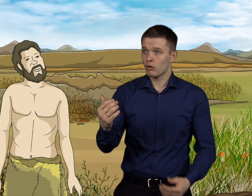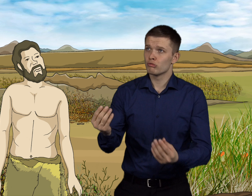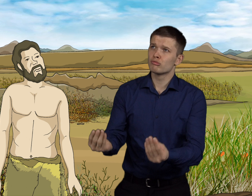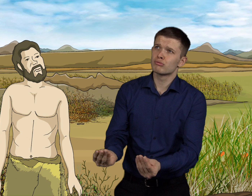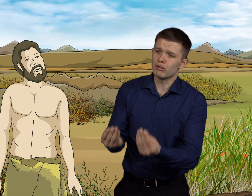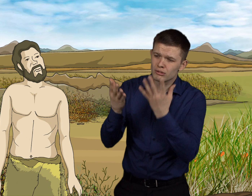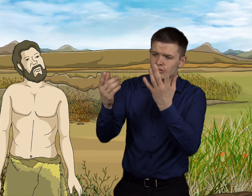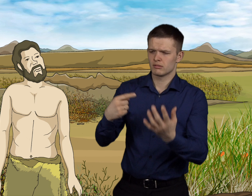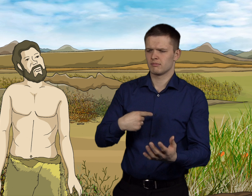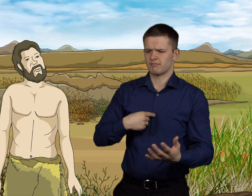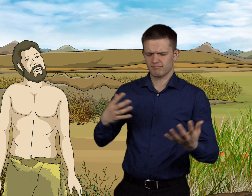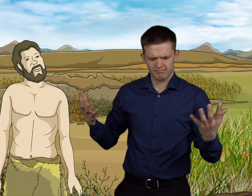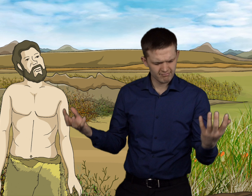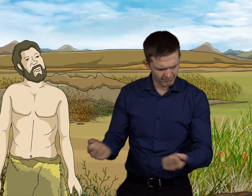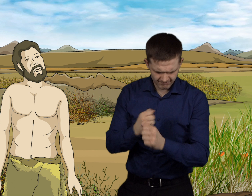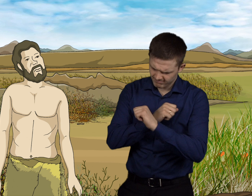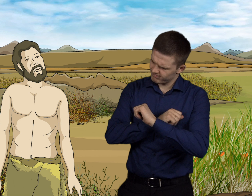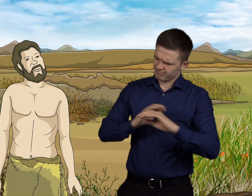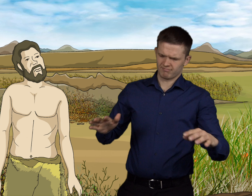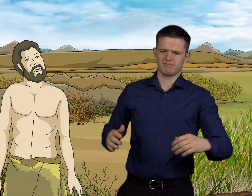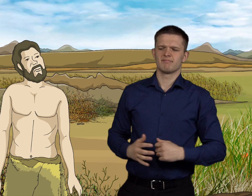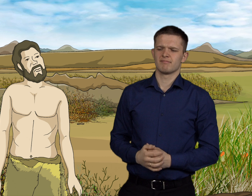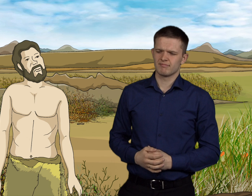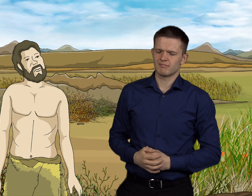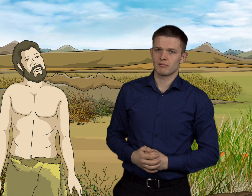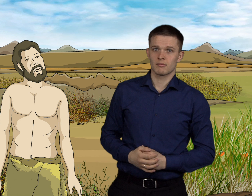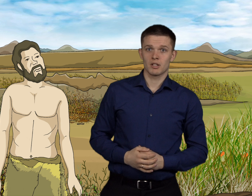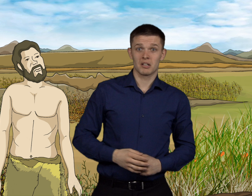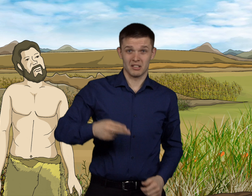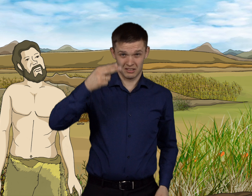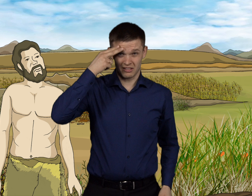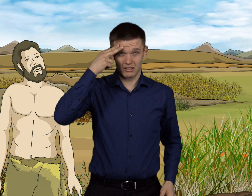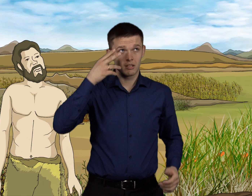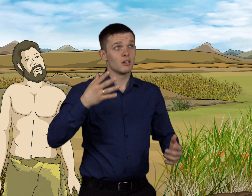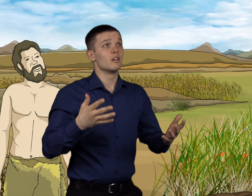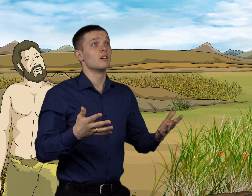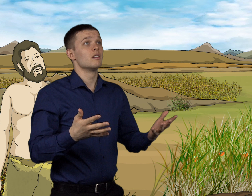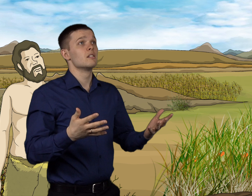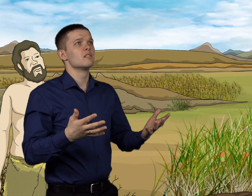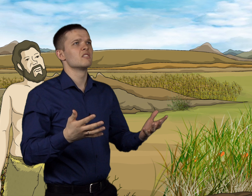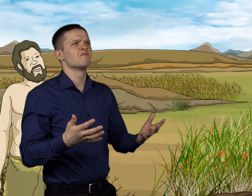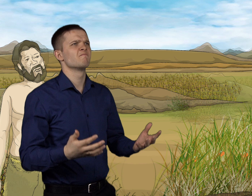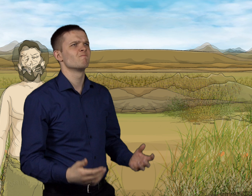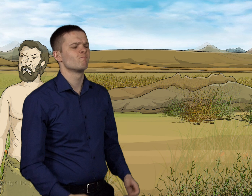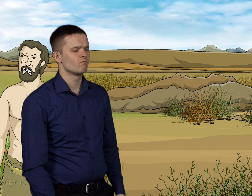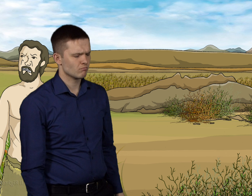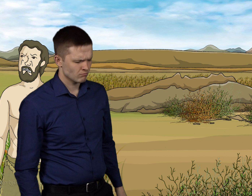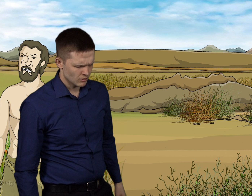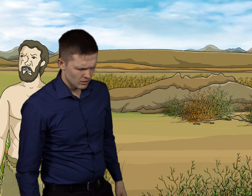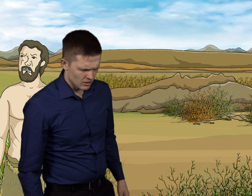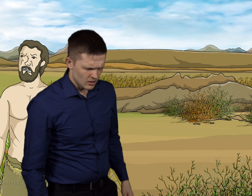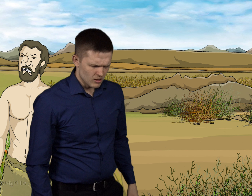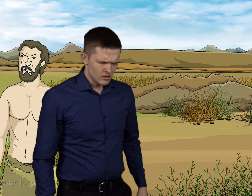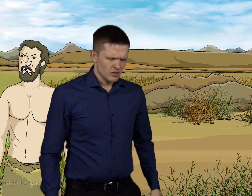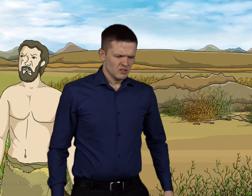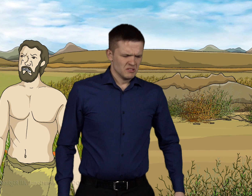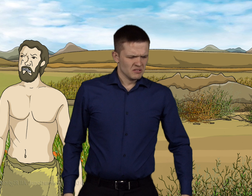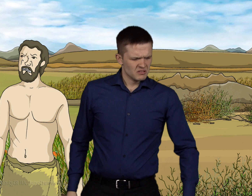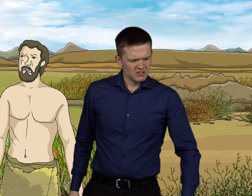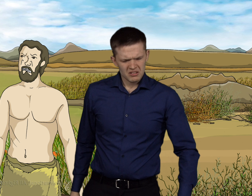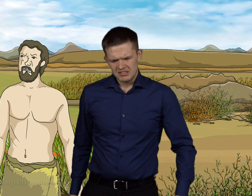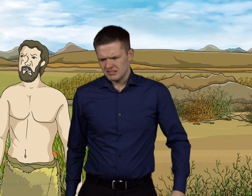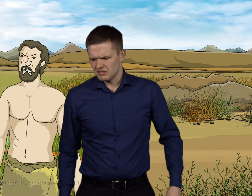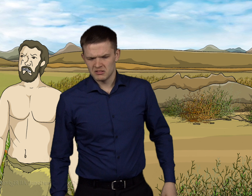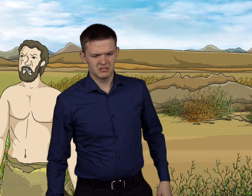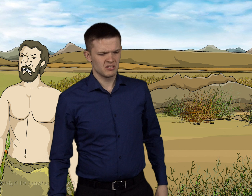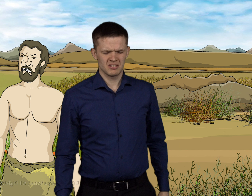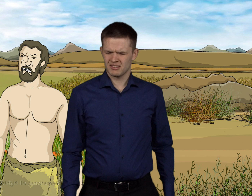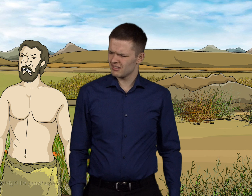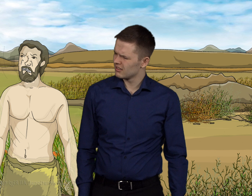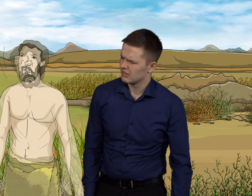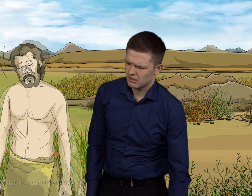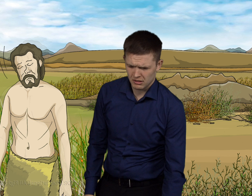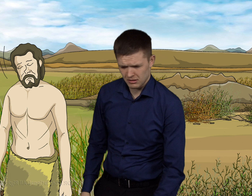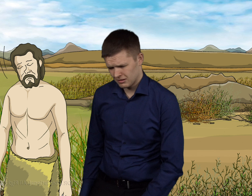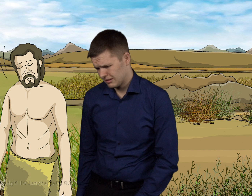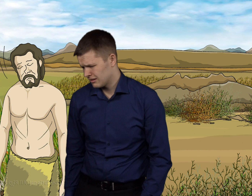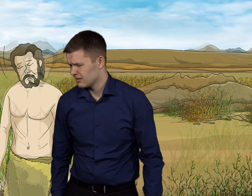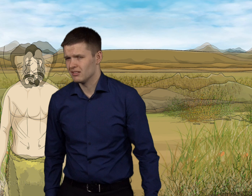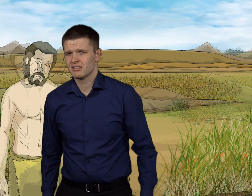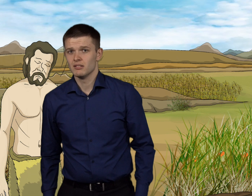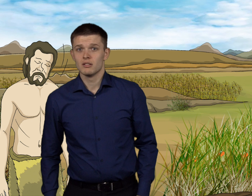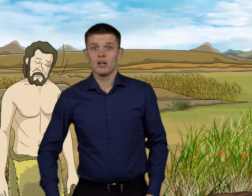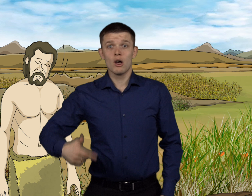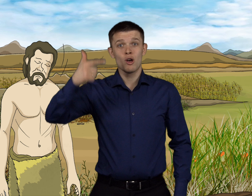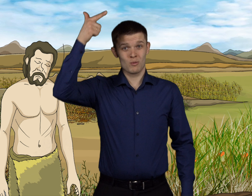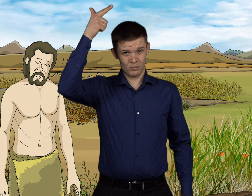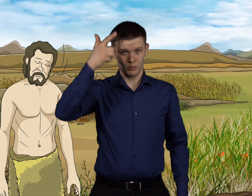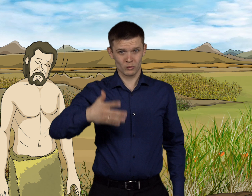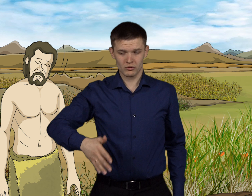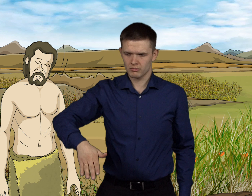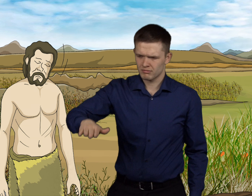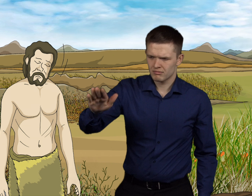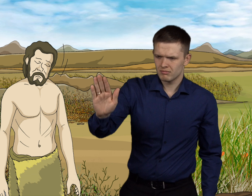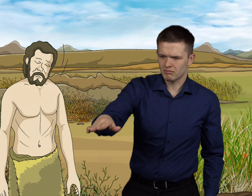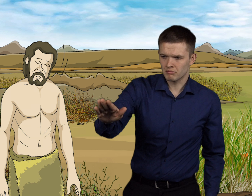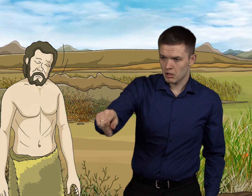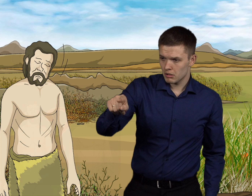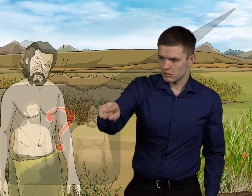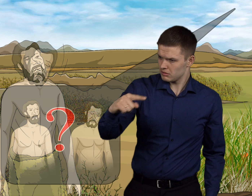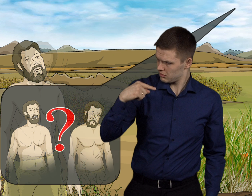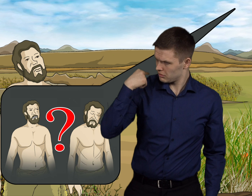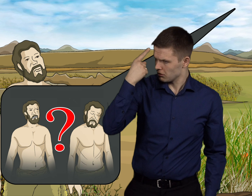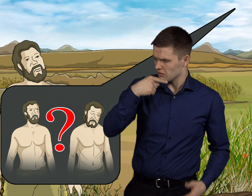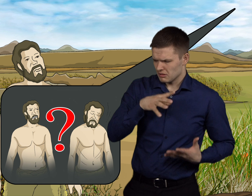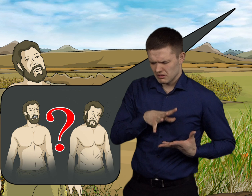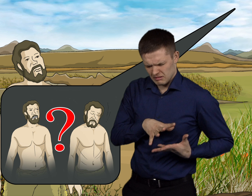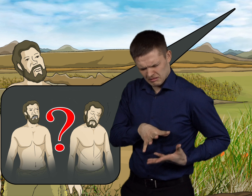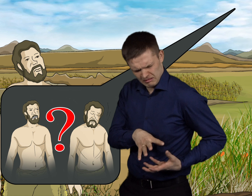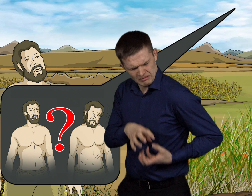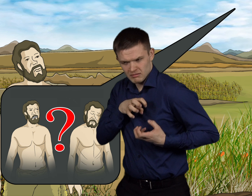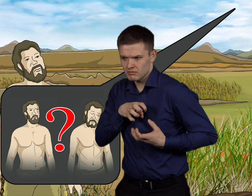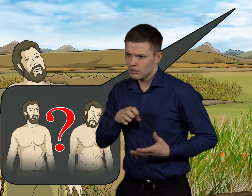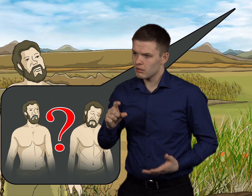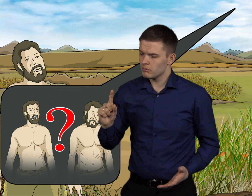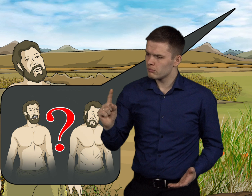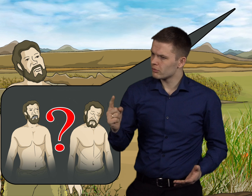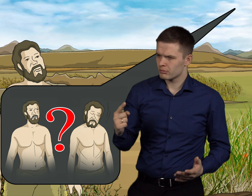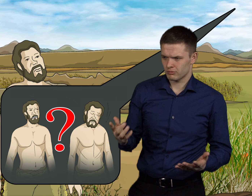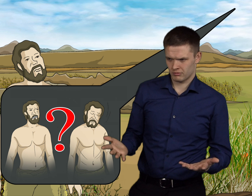So Cain became very angry, and his countenance fell.